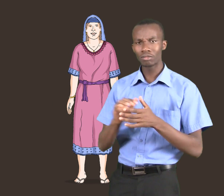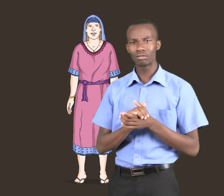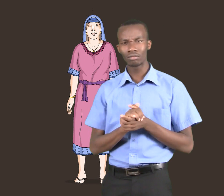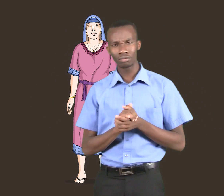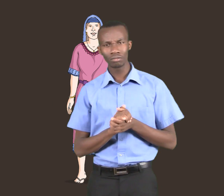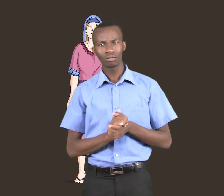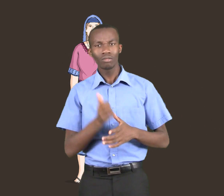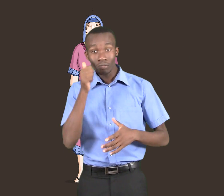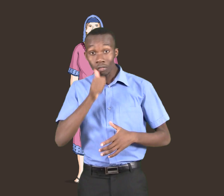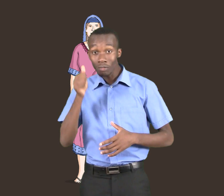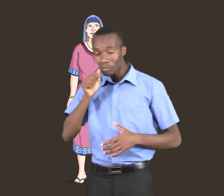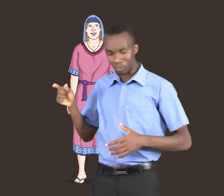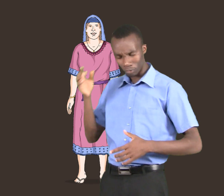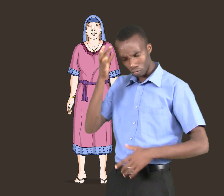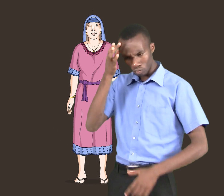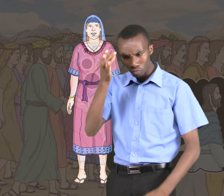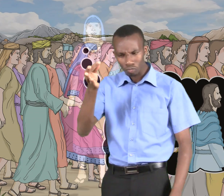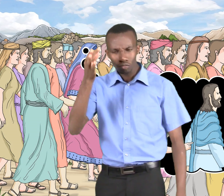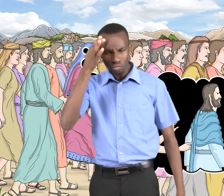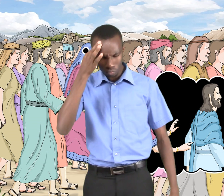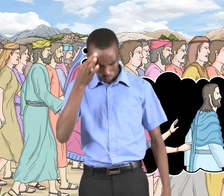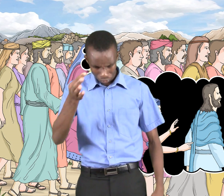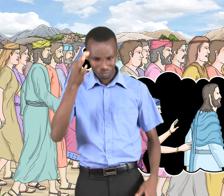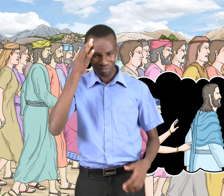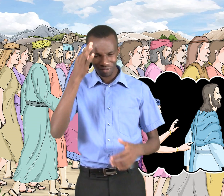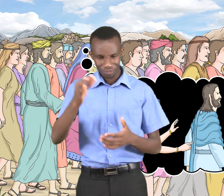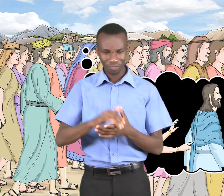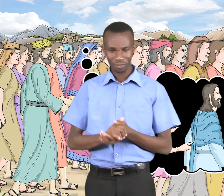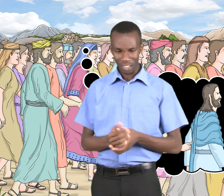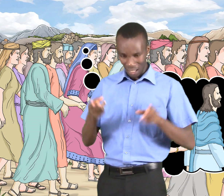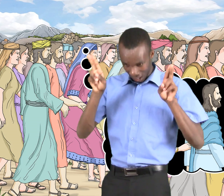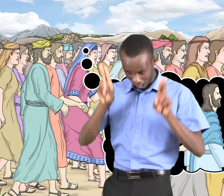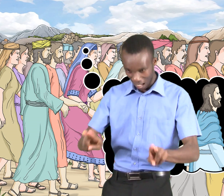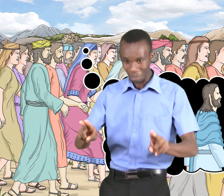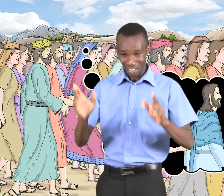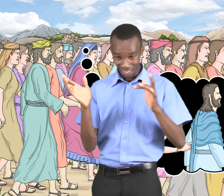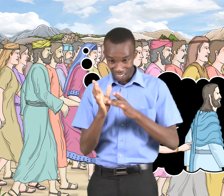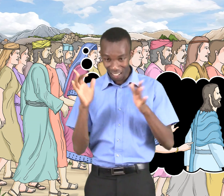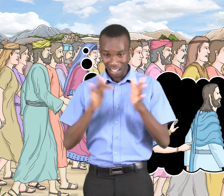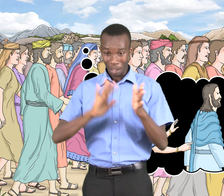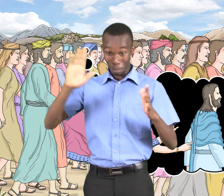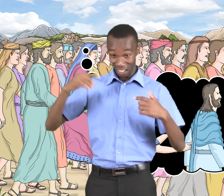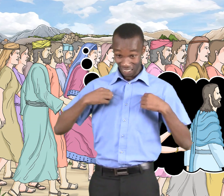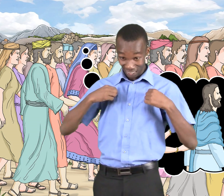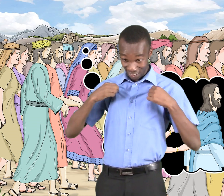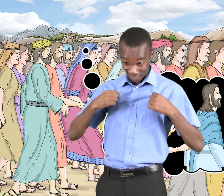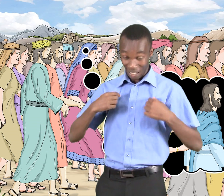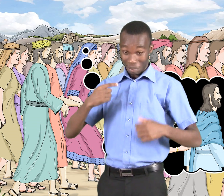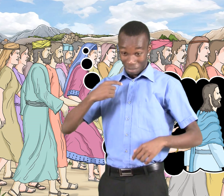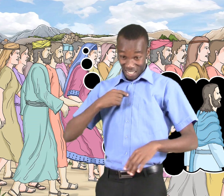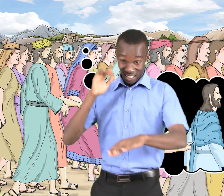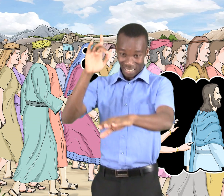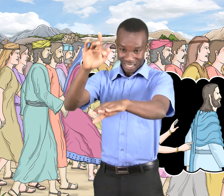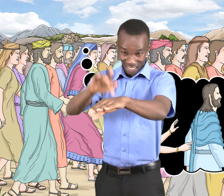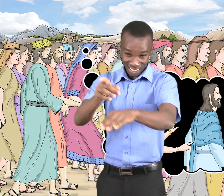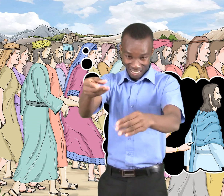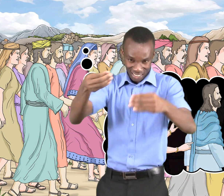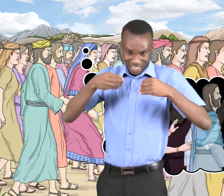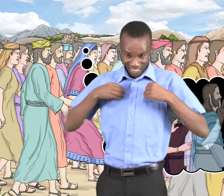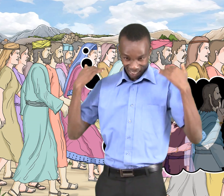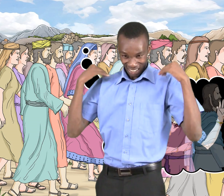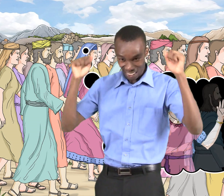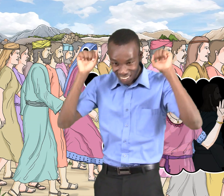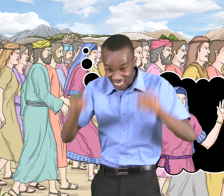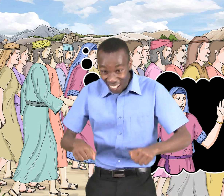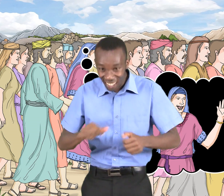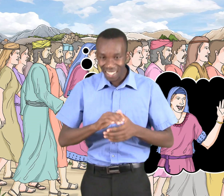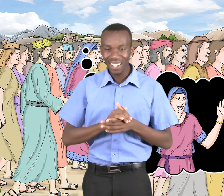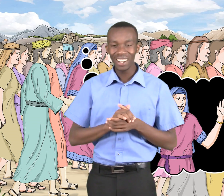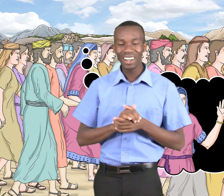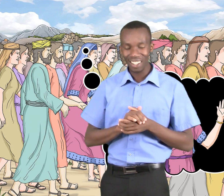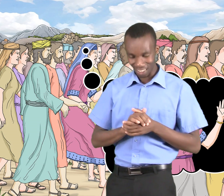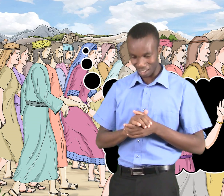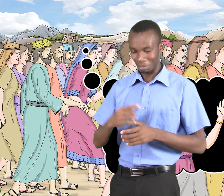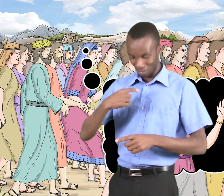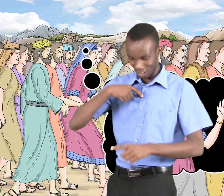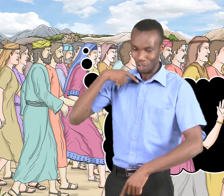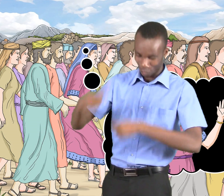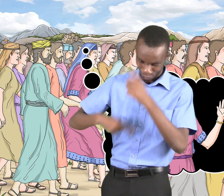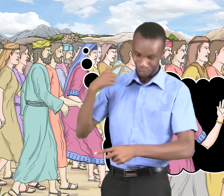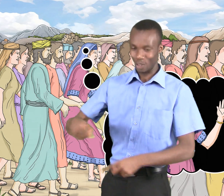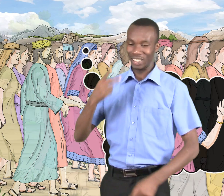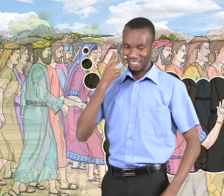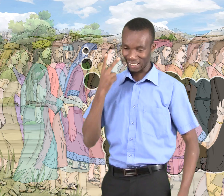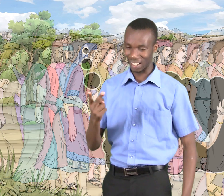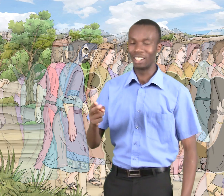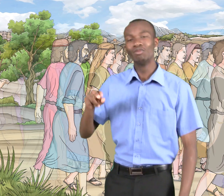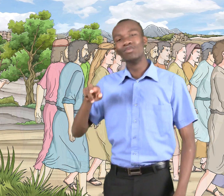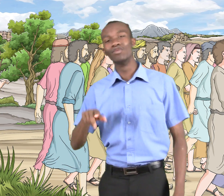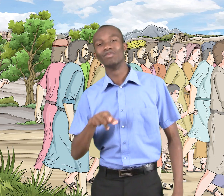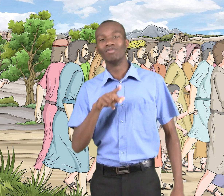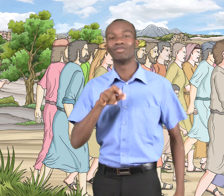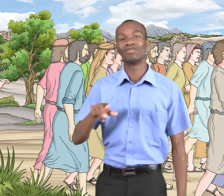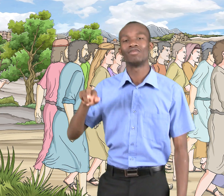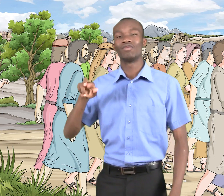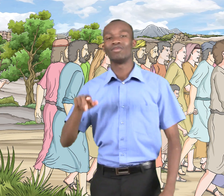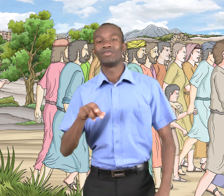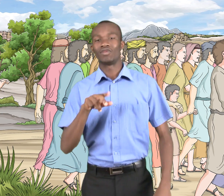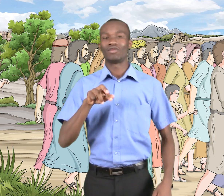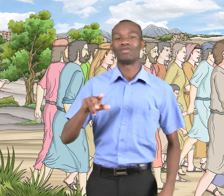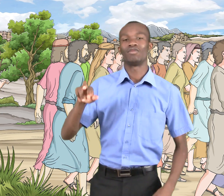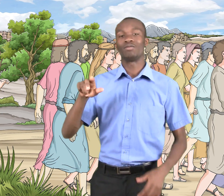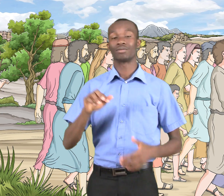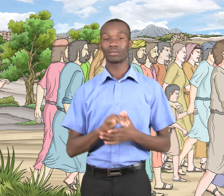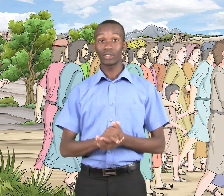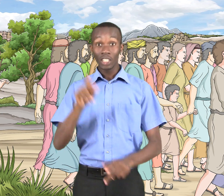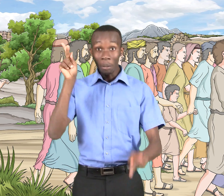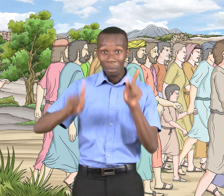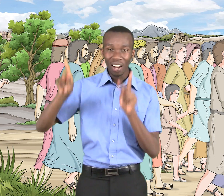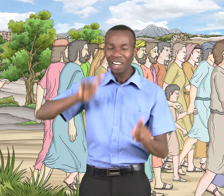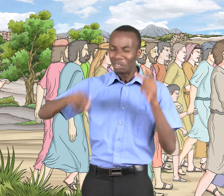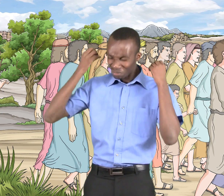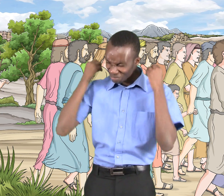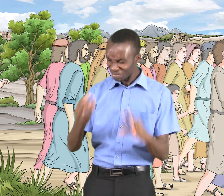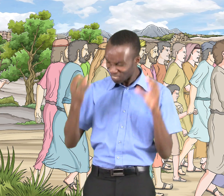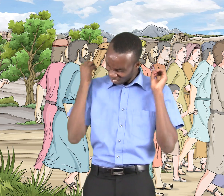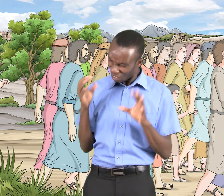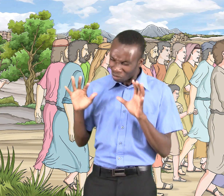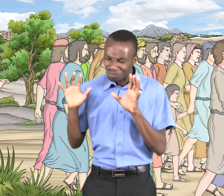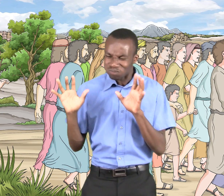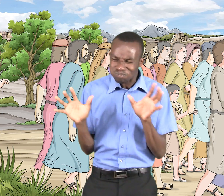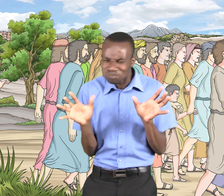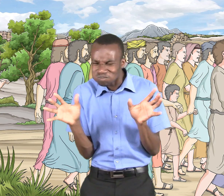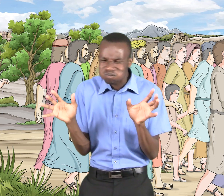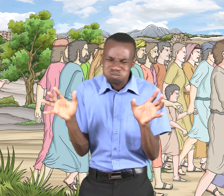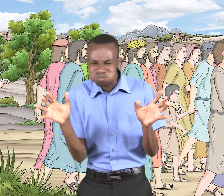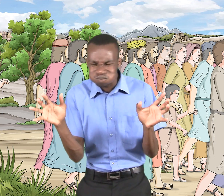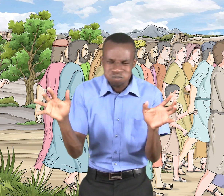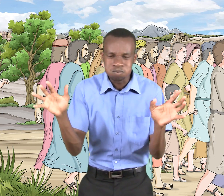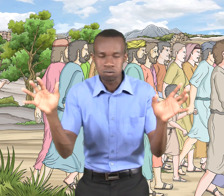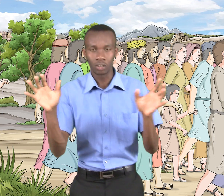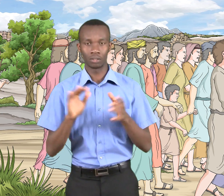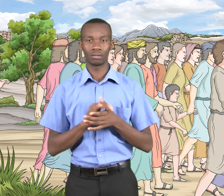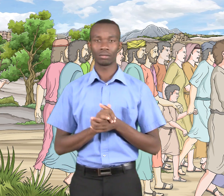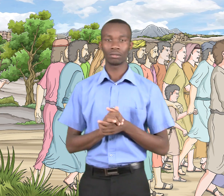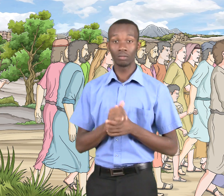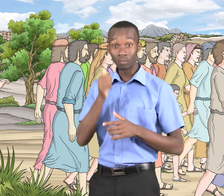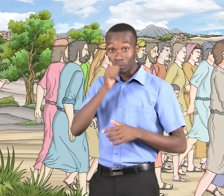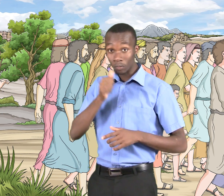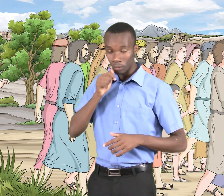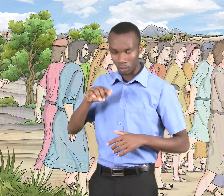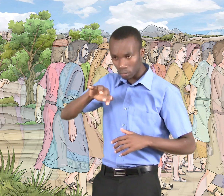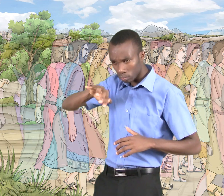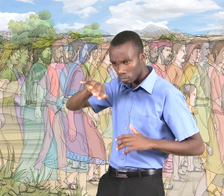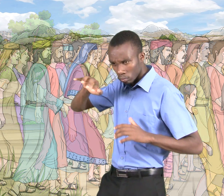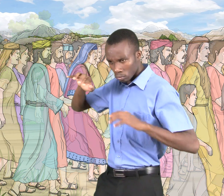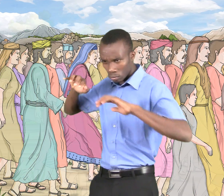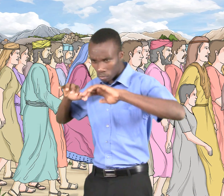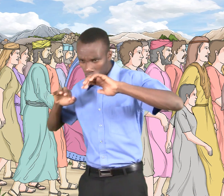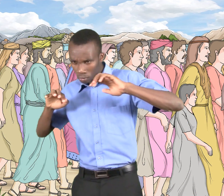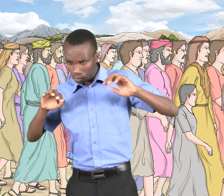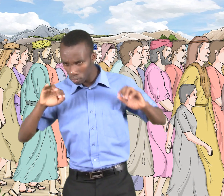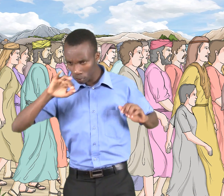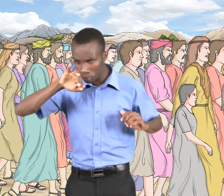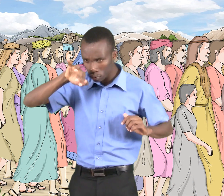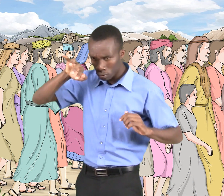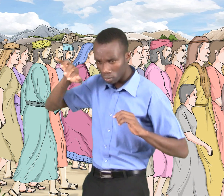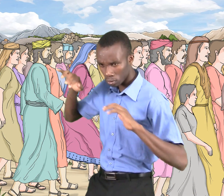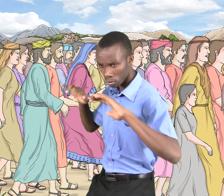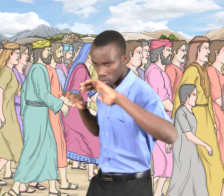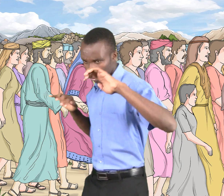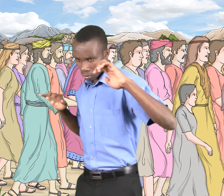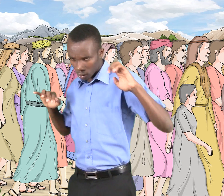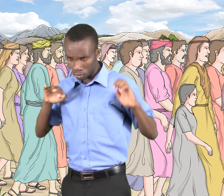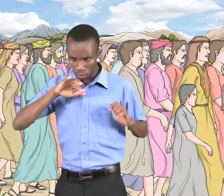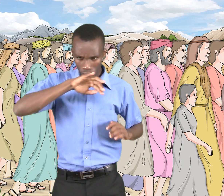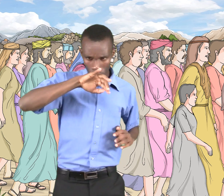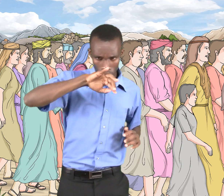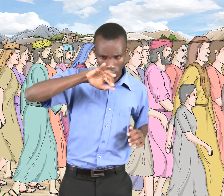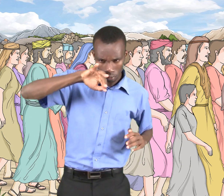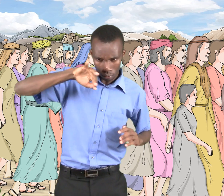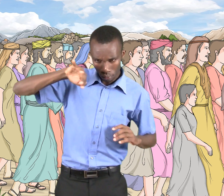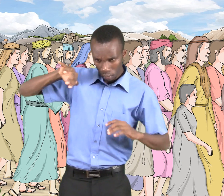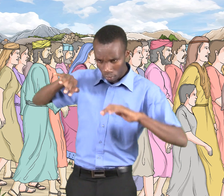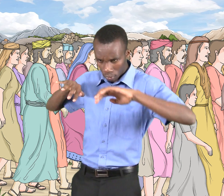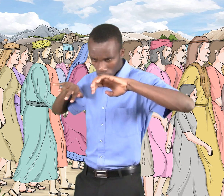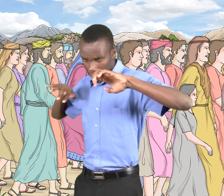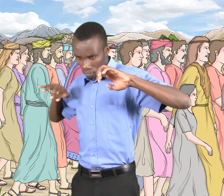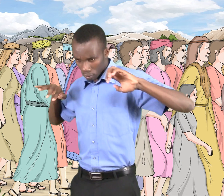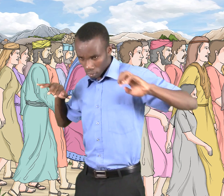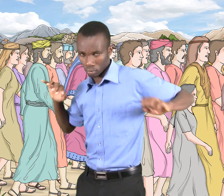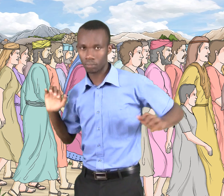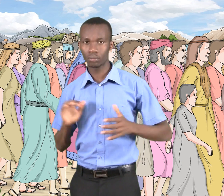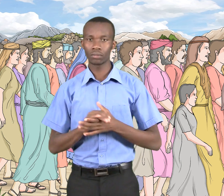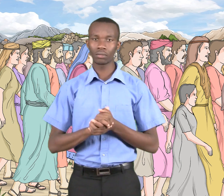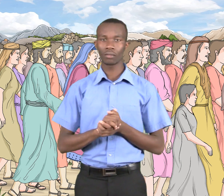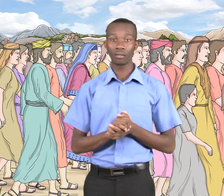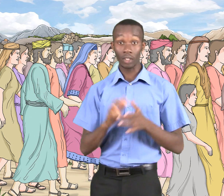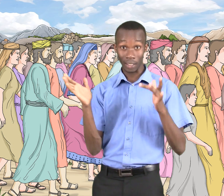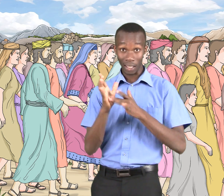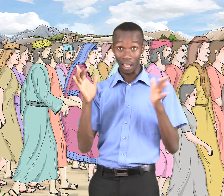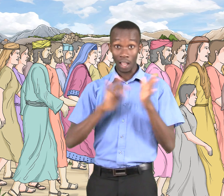When the woman heard about Jesus, she came up through the crowd behind Him and touched His cloak. For she kept saying, “If only I touch His garments, I will be healed.”